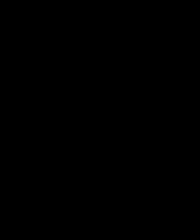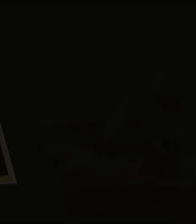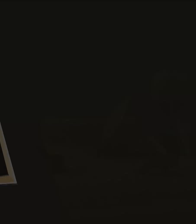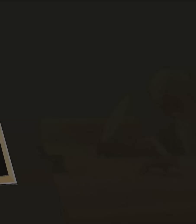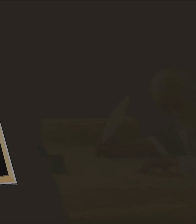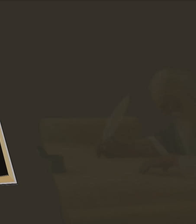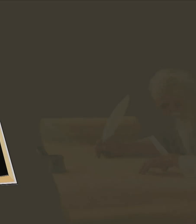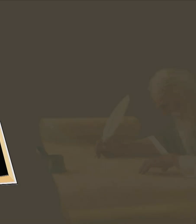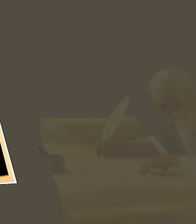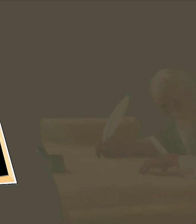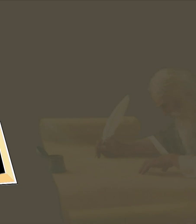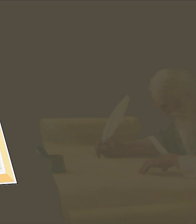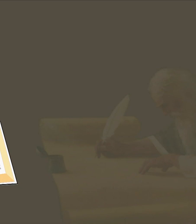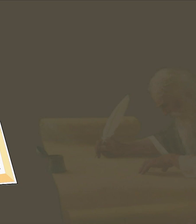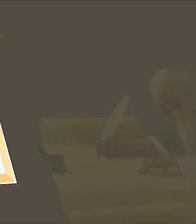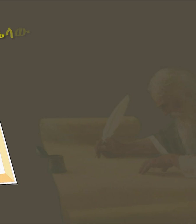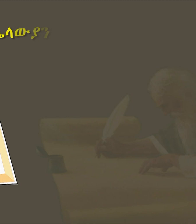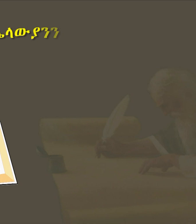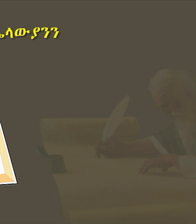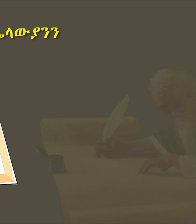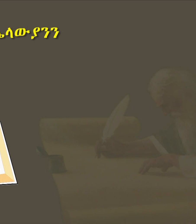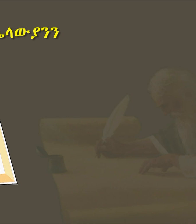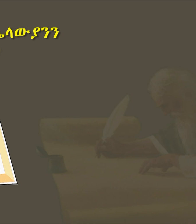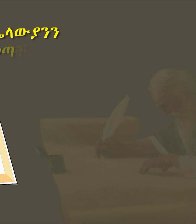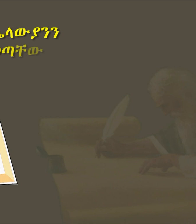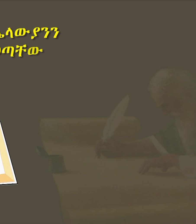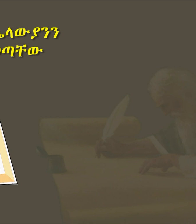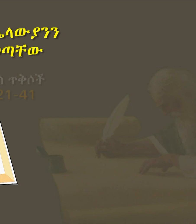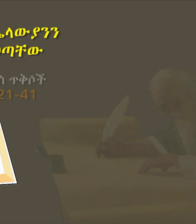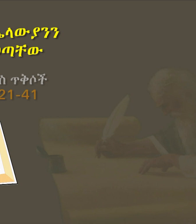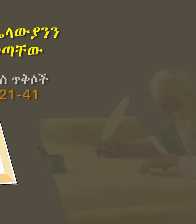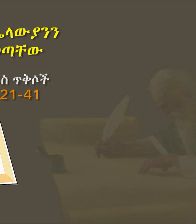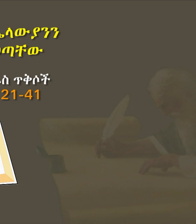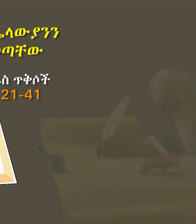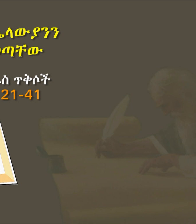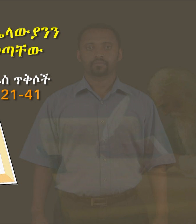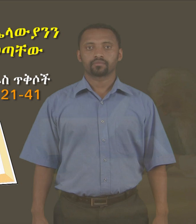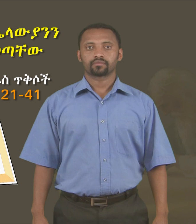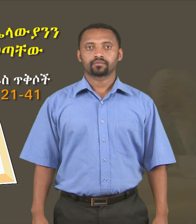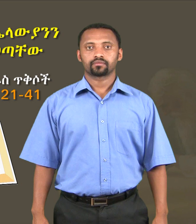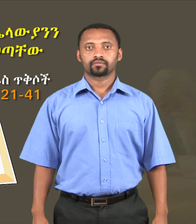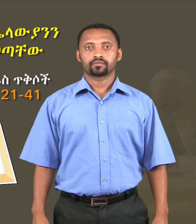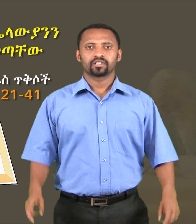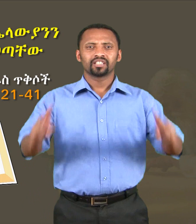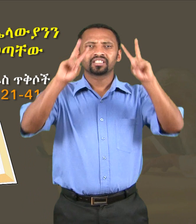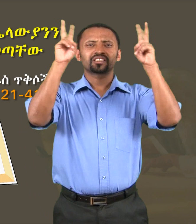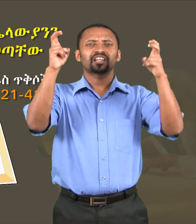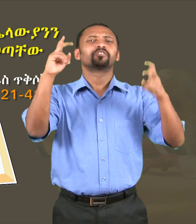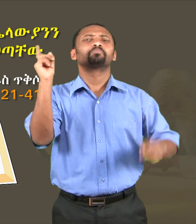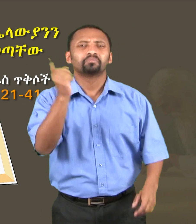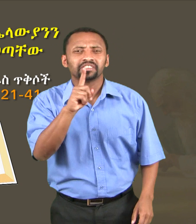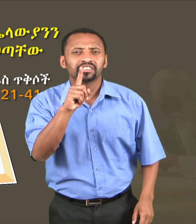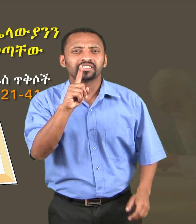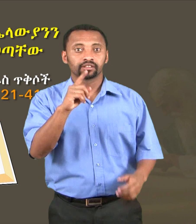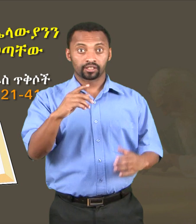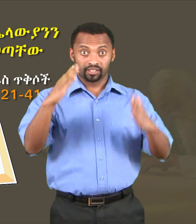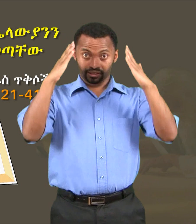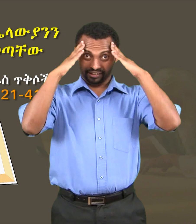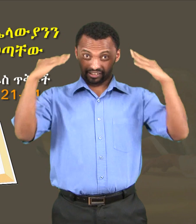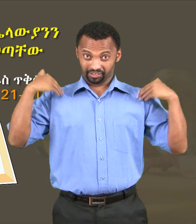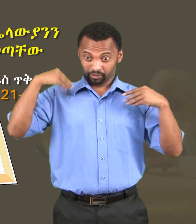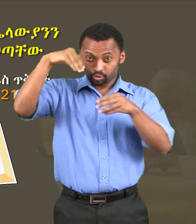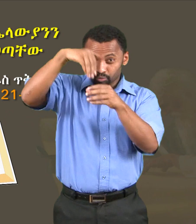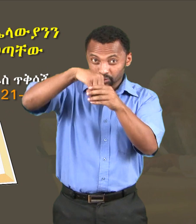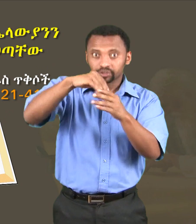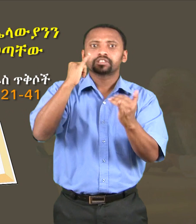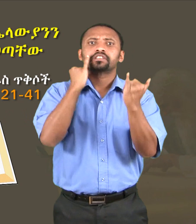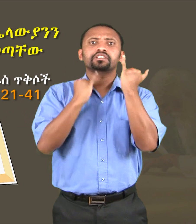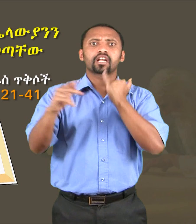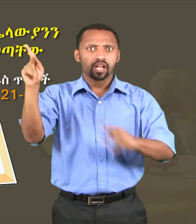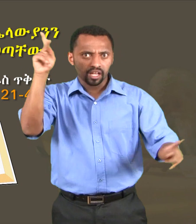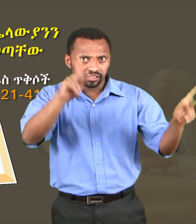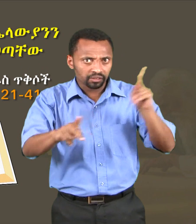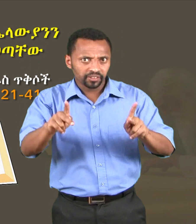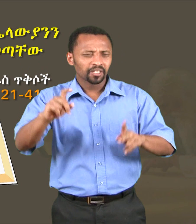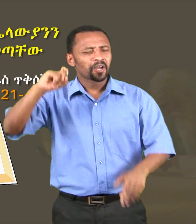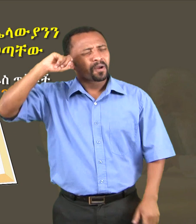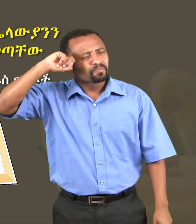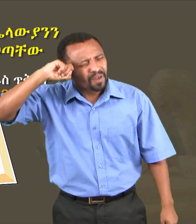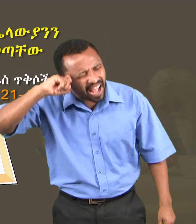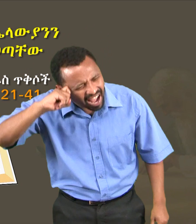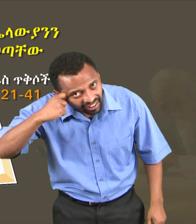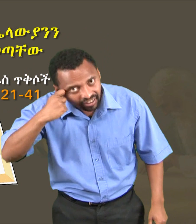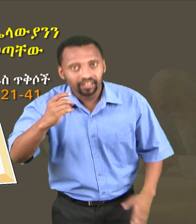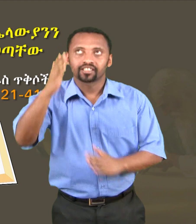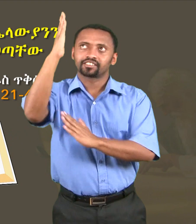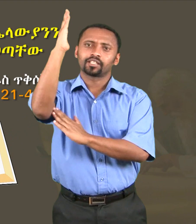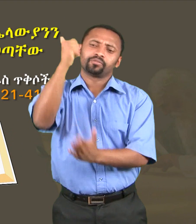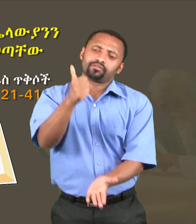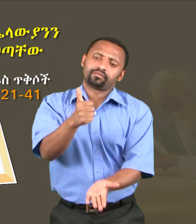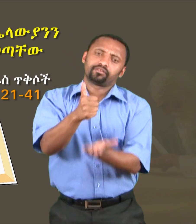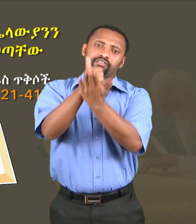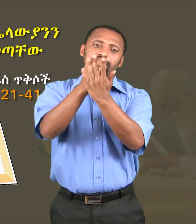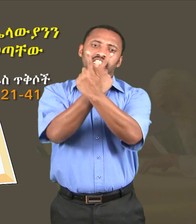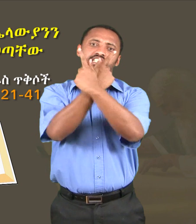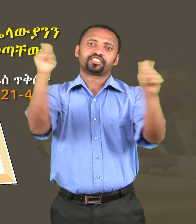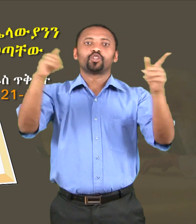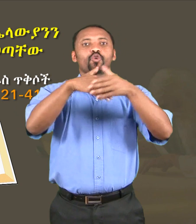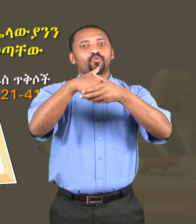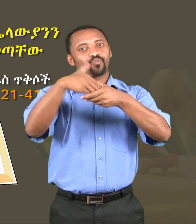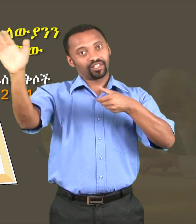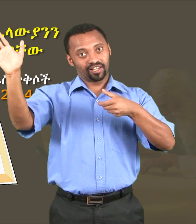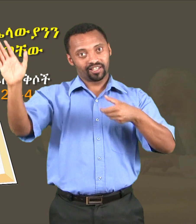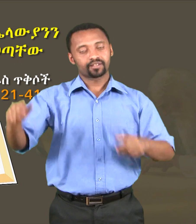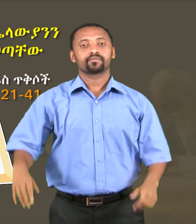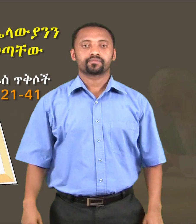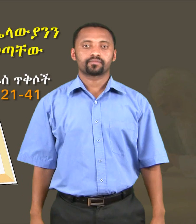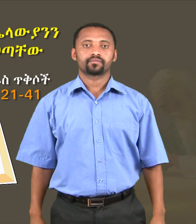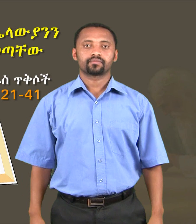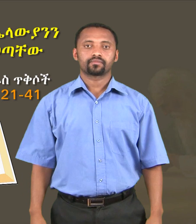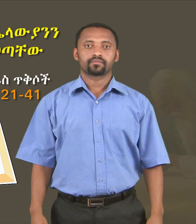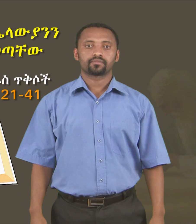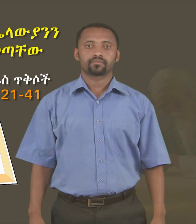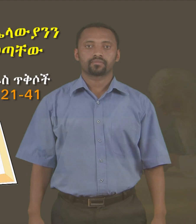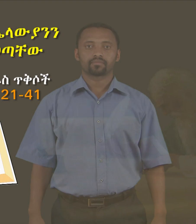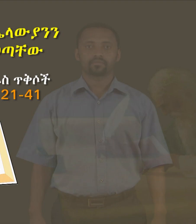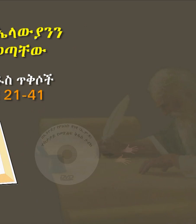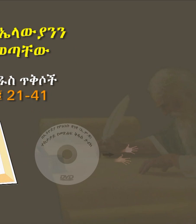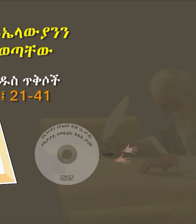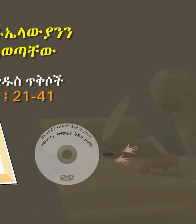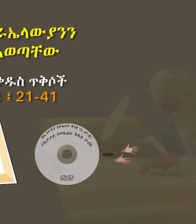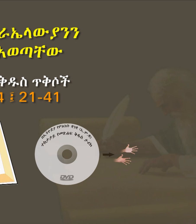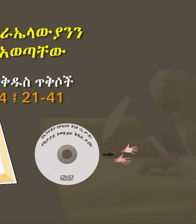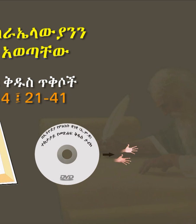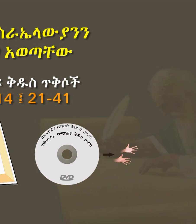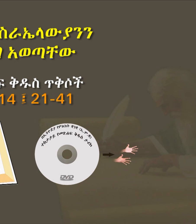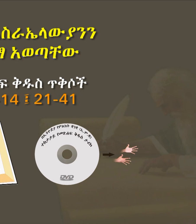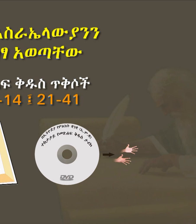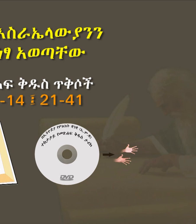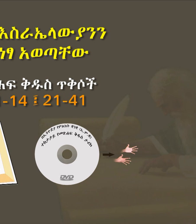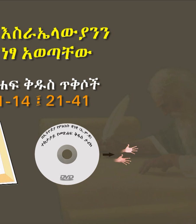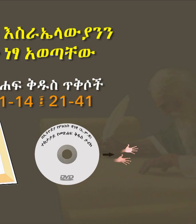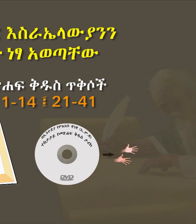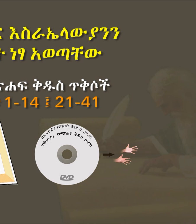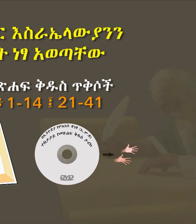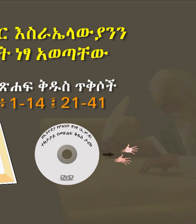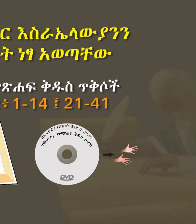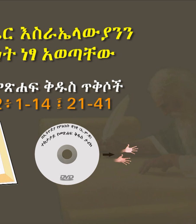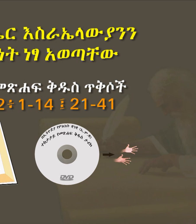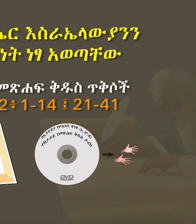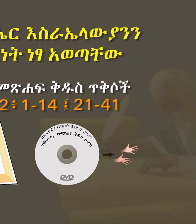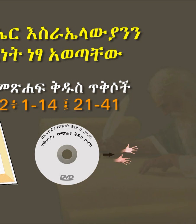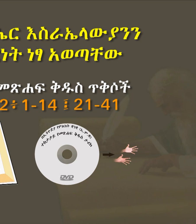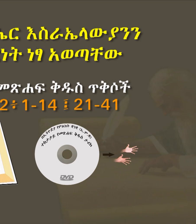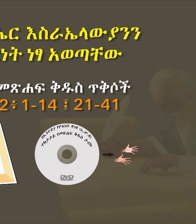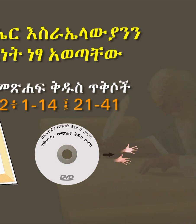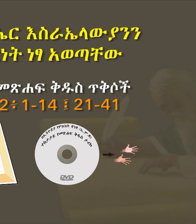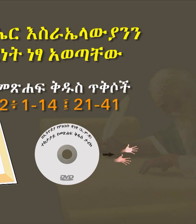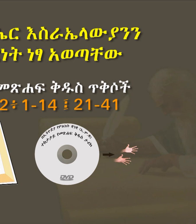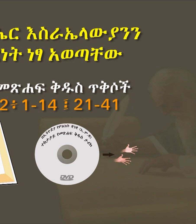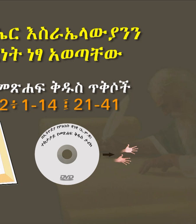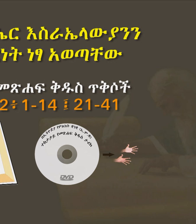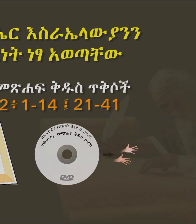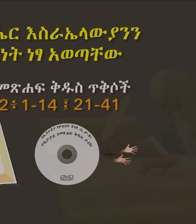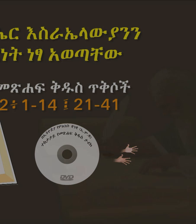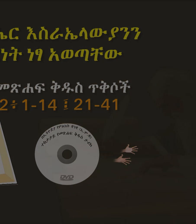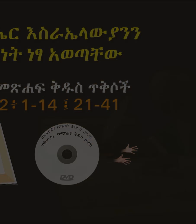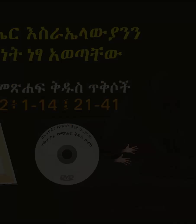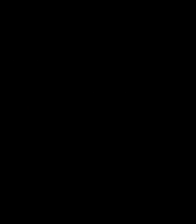God saves the Israelites from Egypt